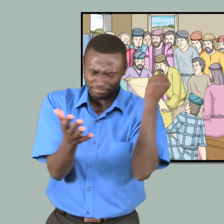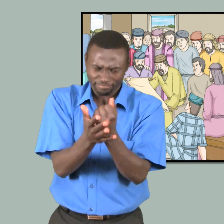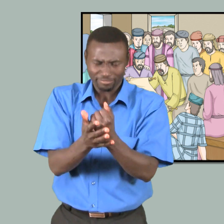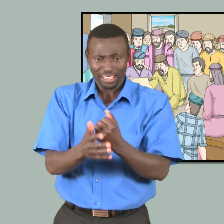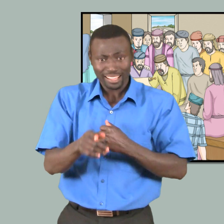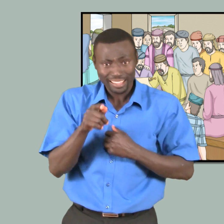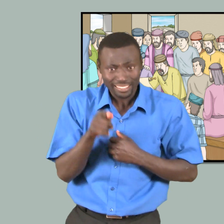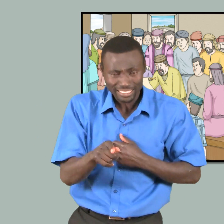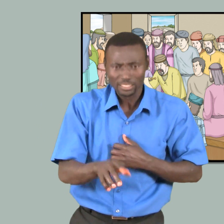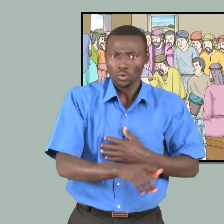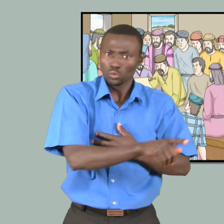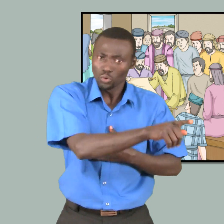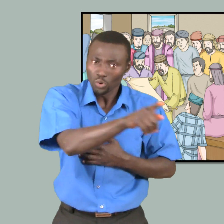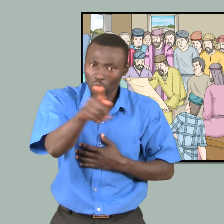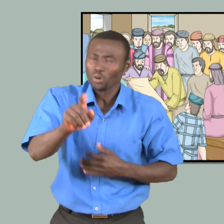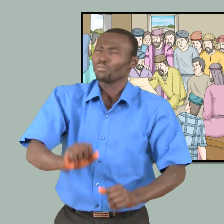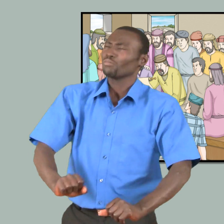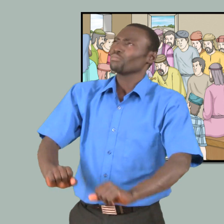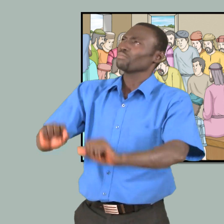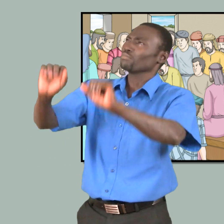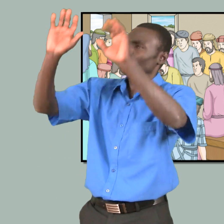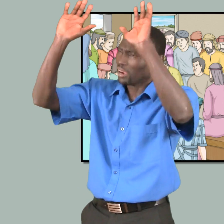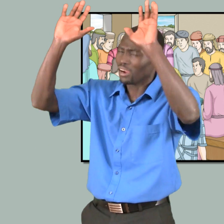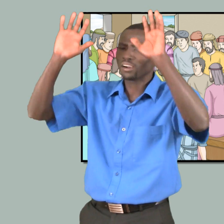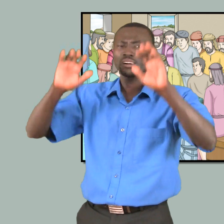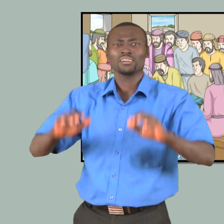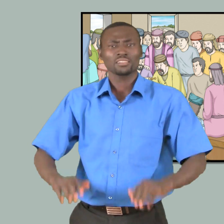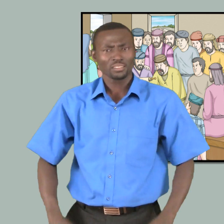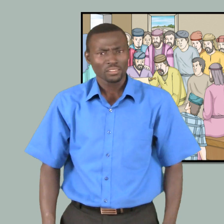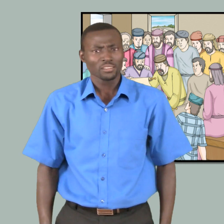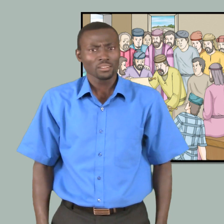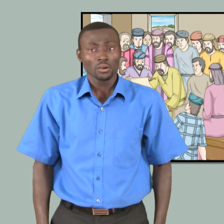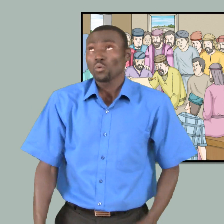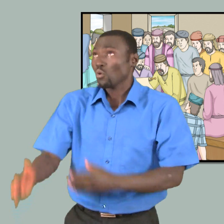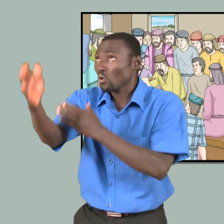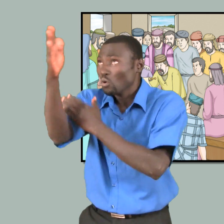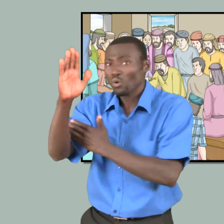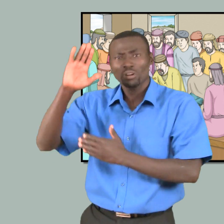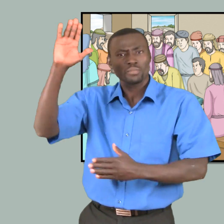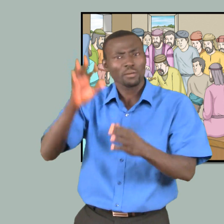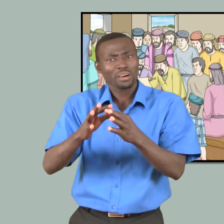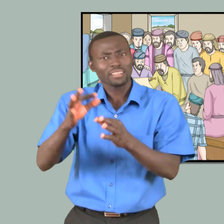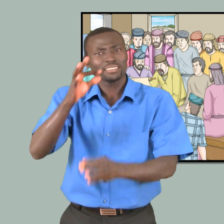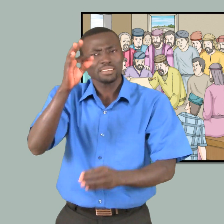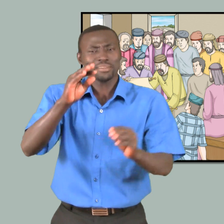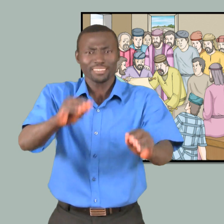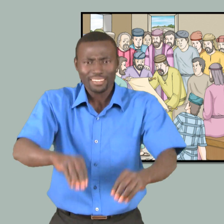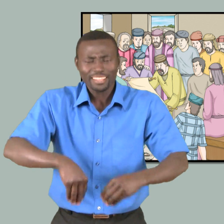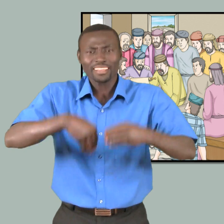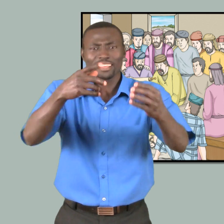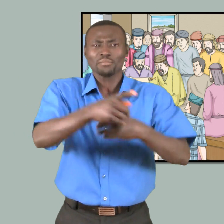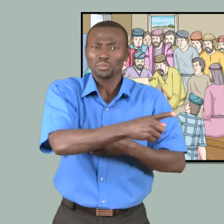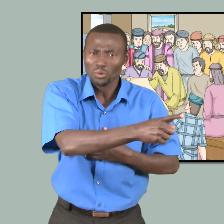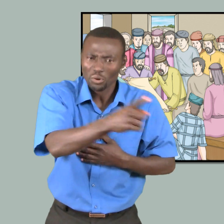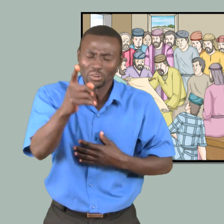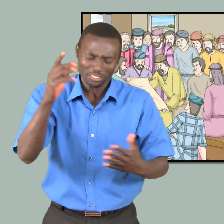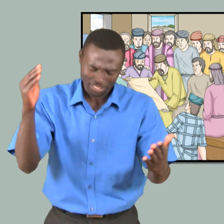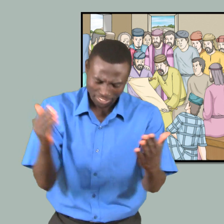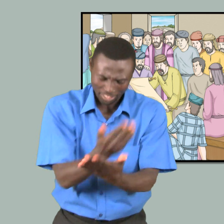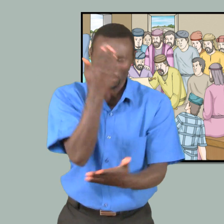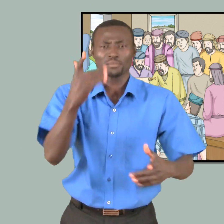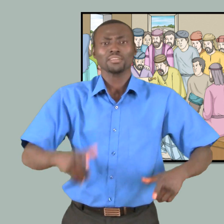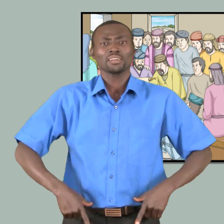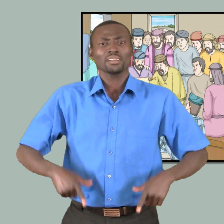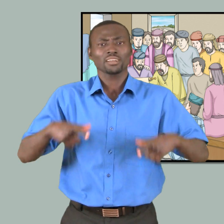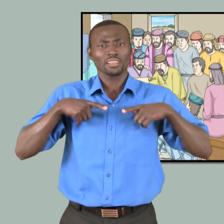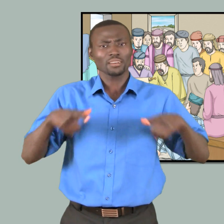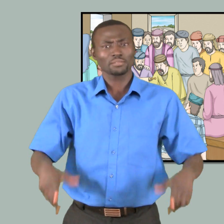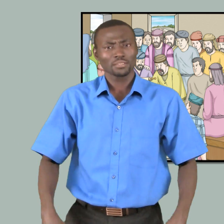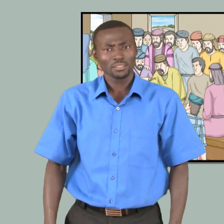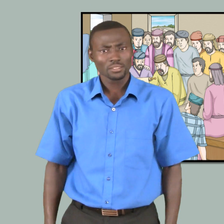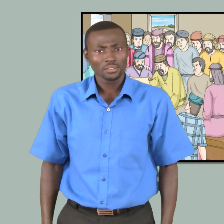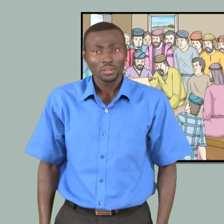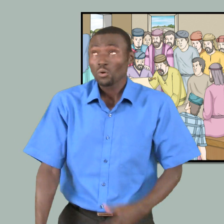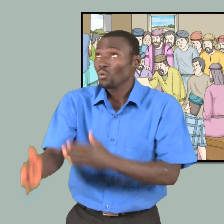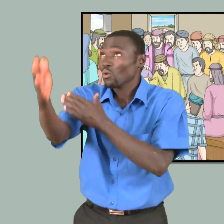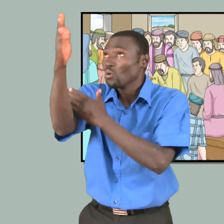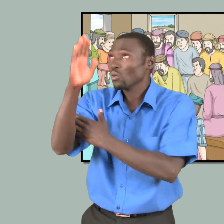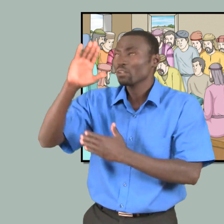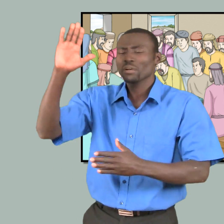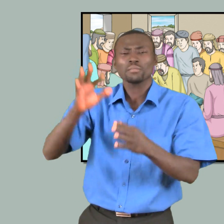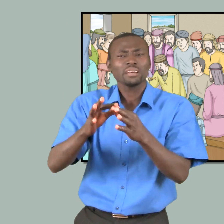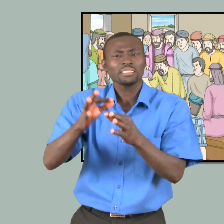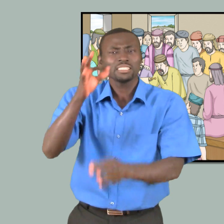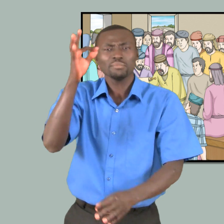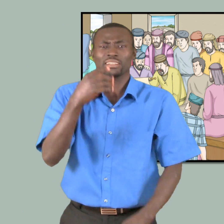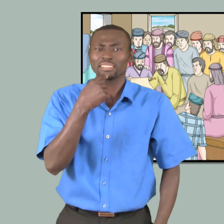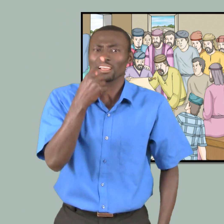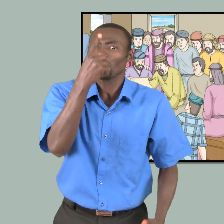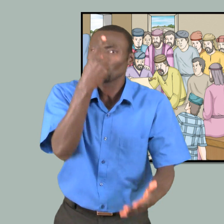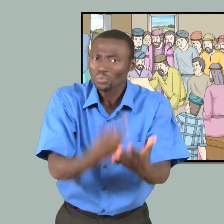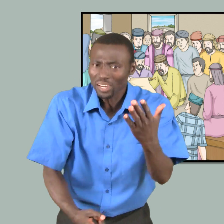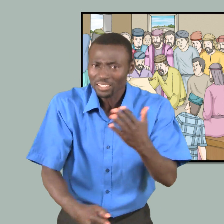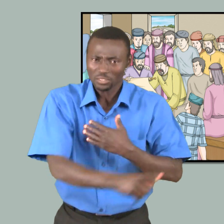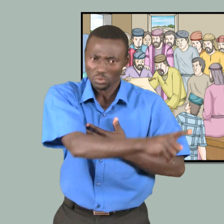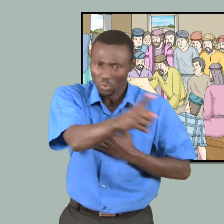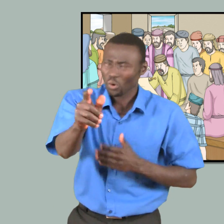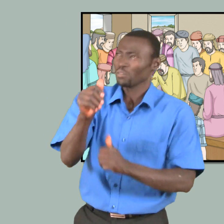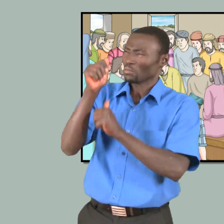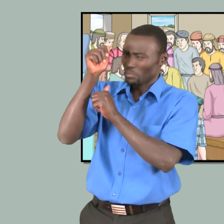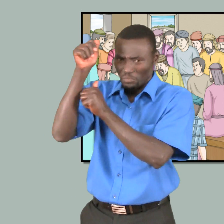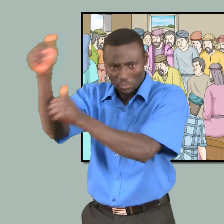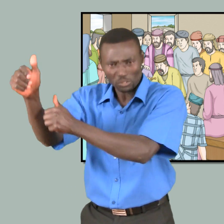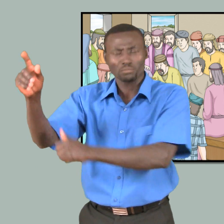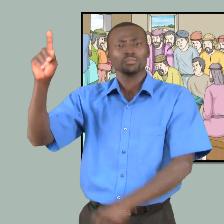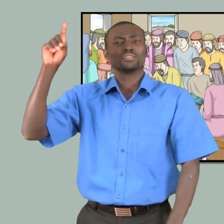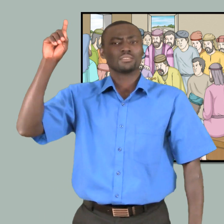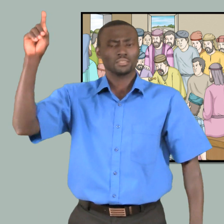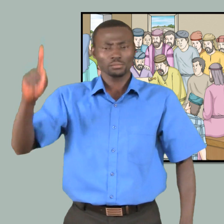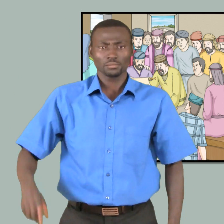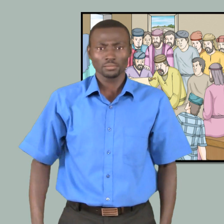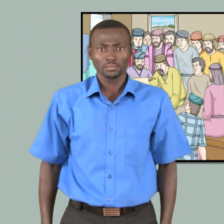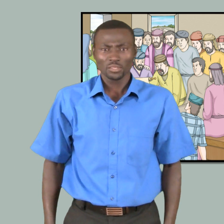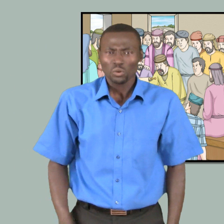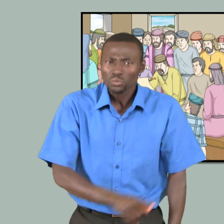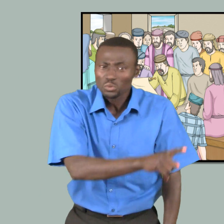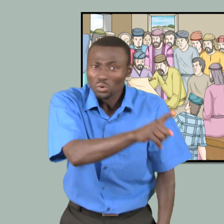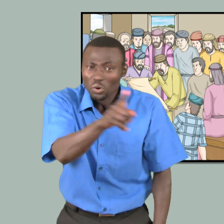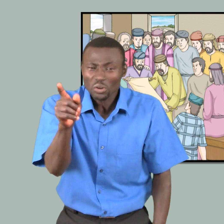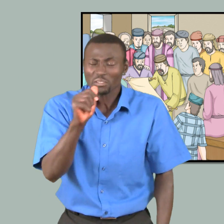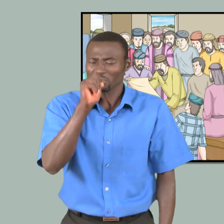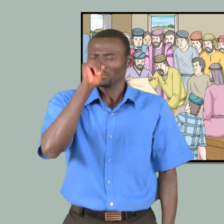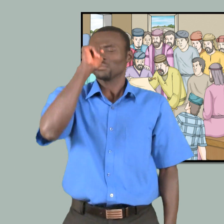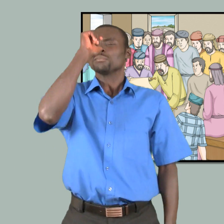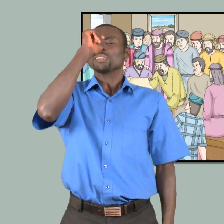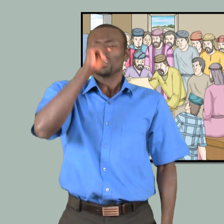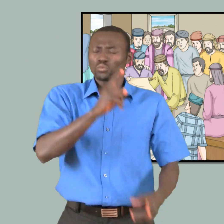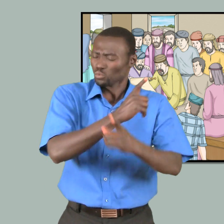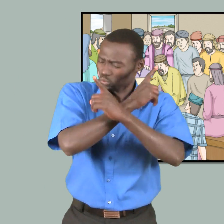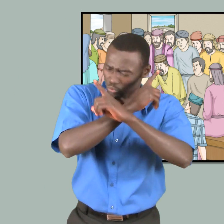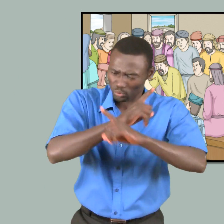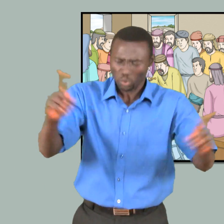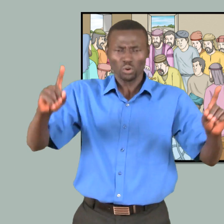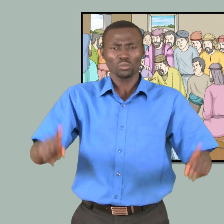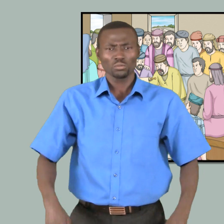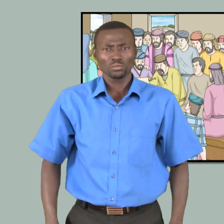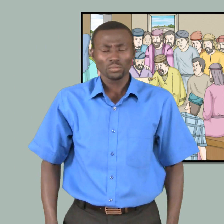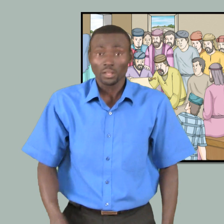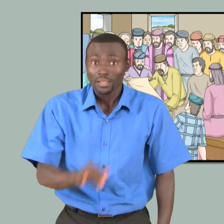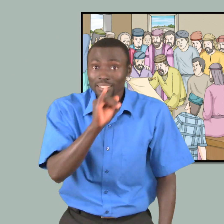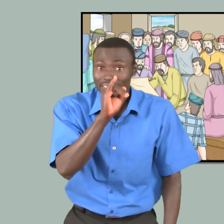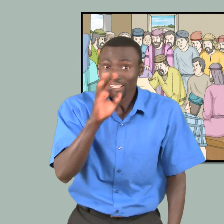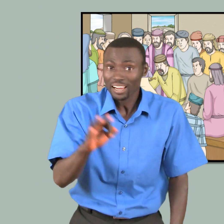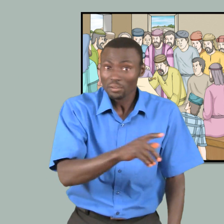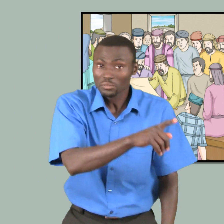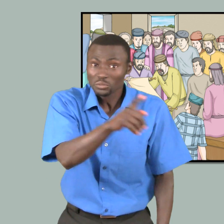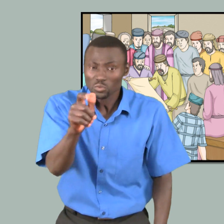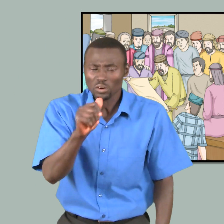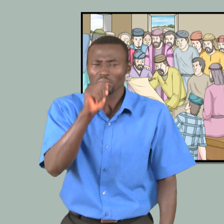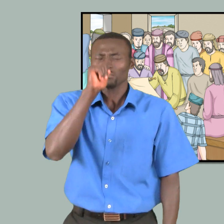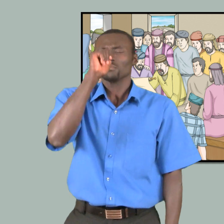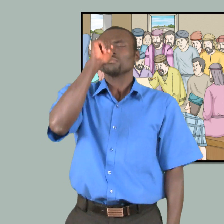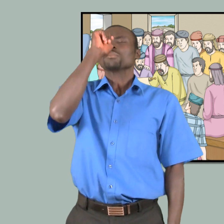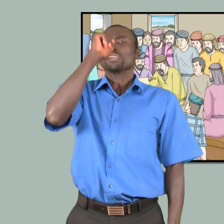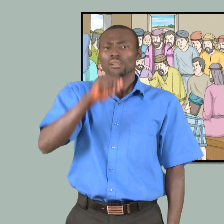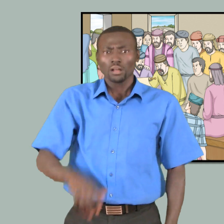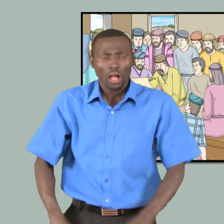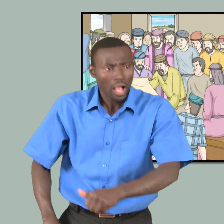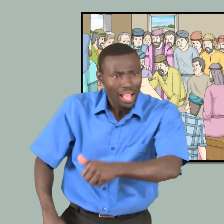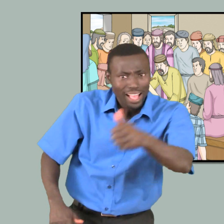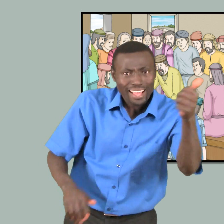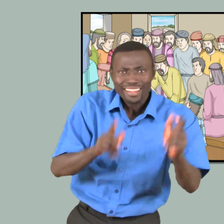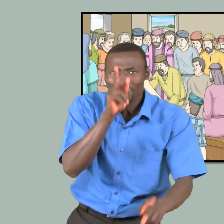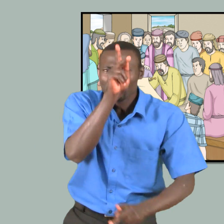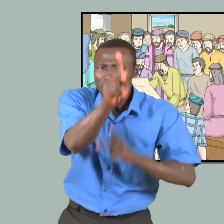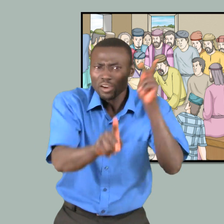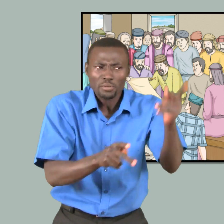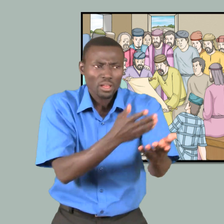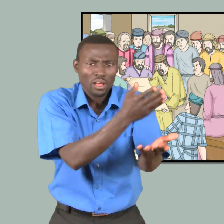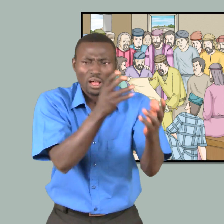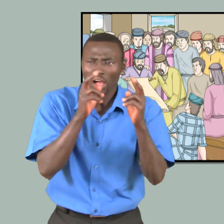Since we live by the Spirit, let us walk in step with the Spirit.